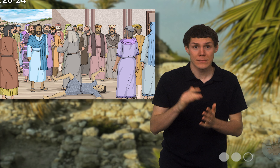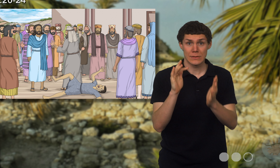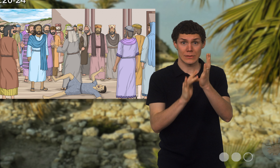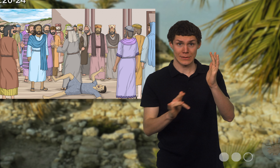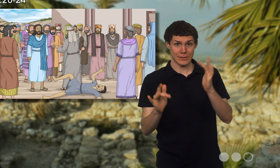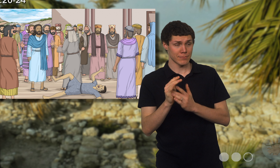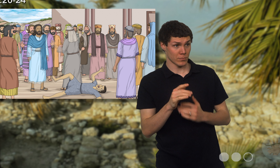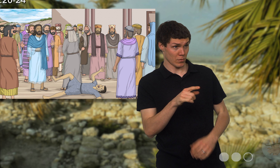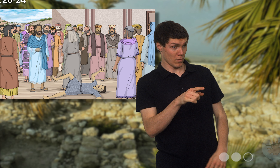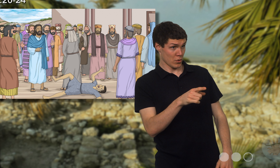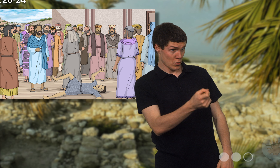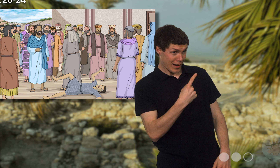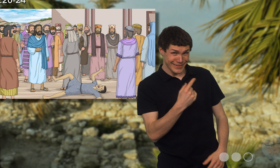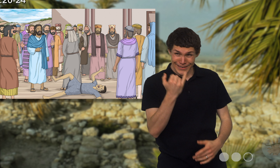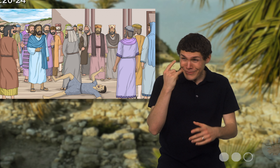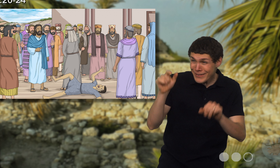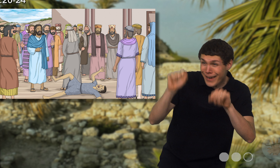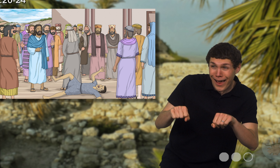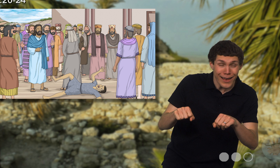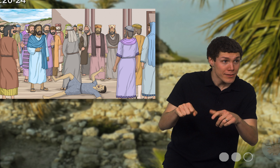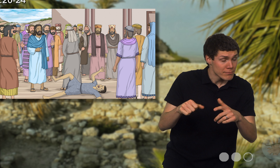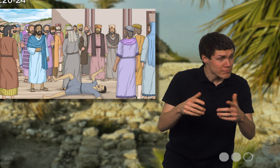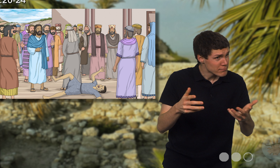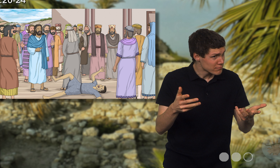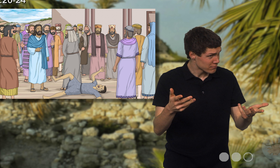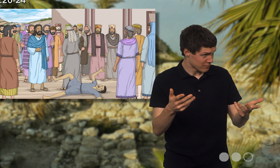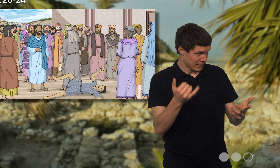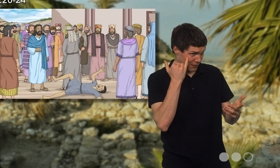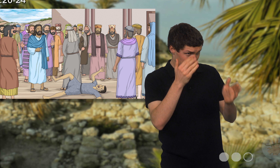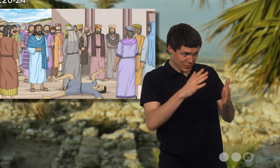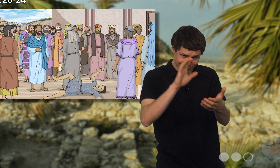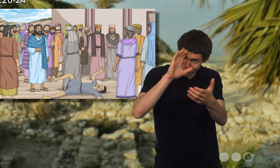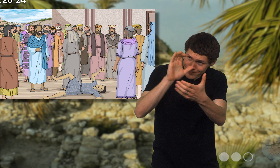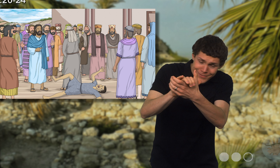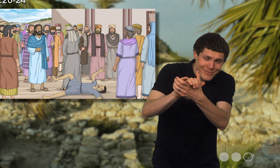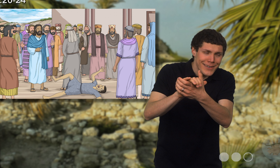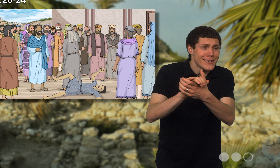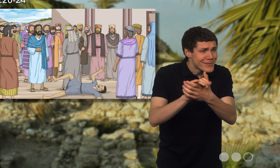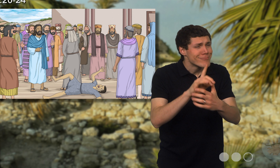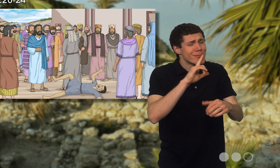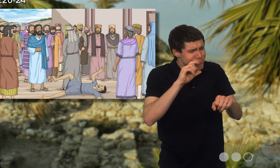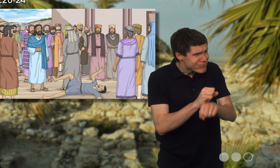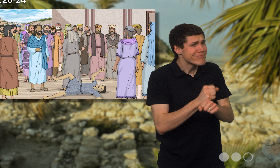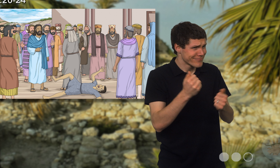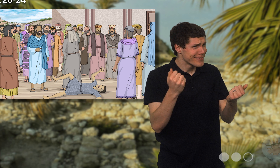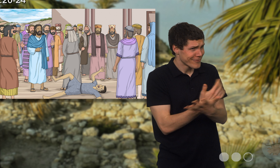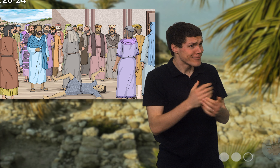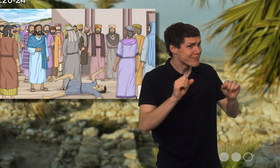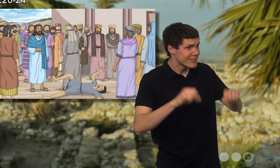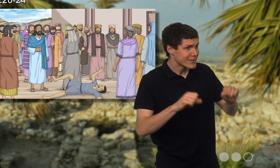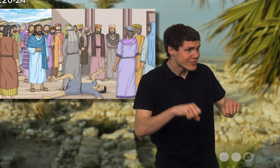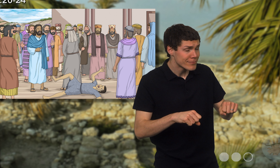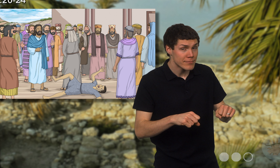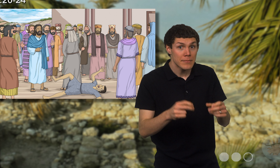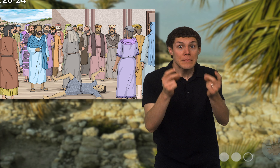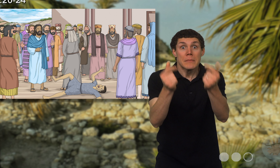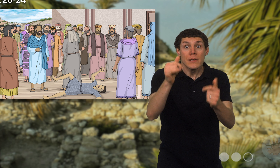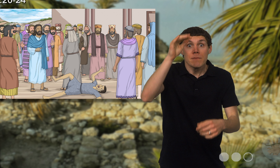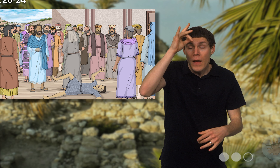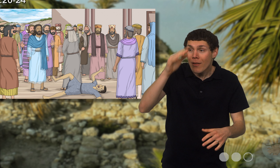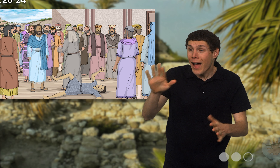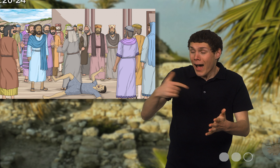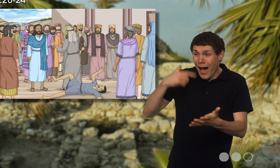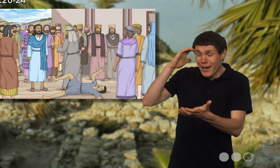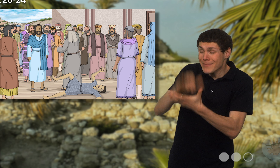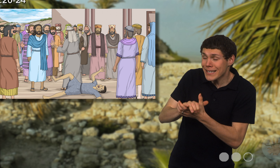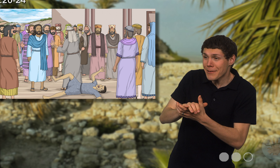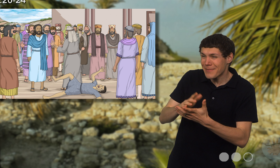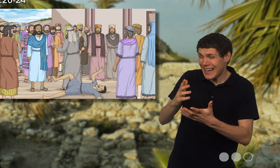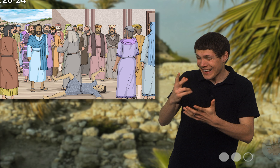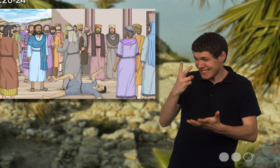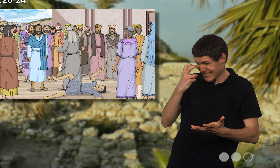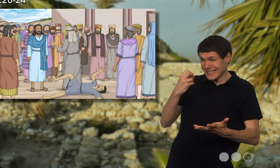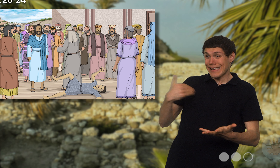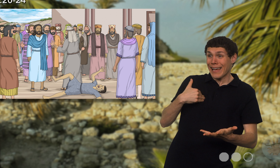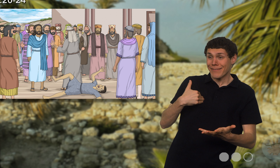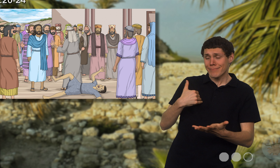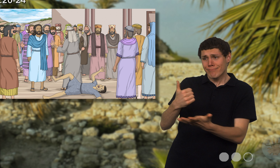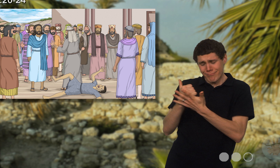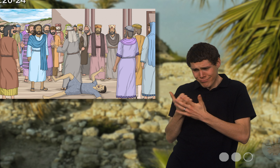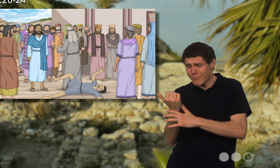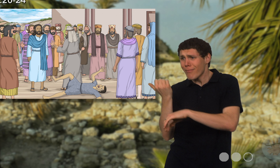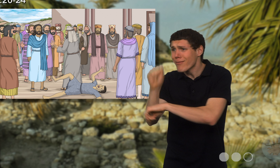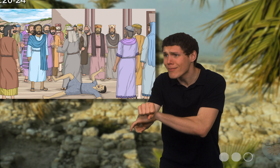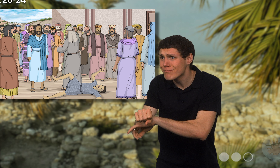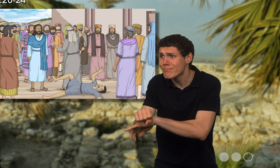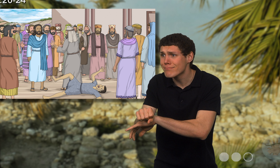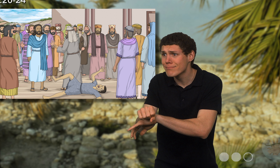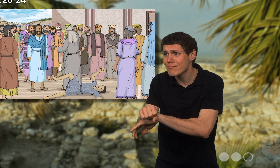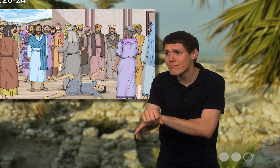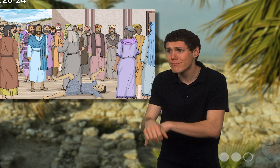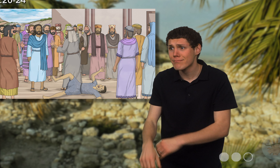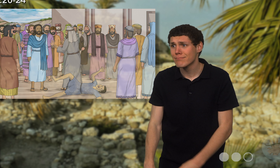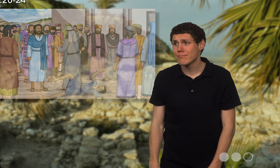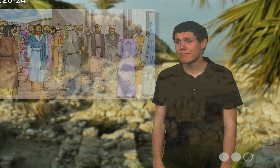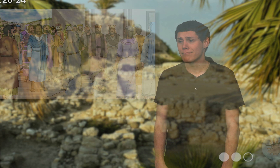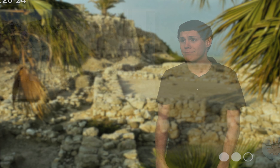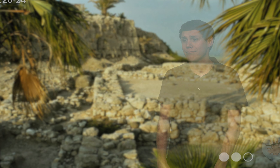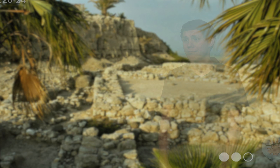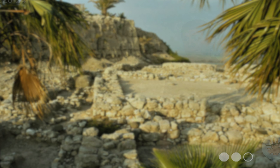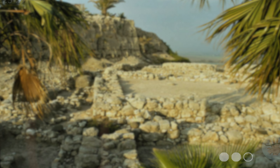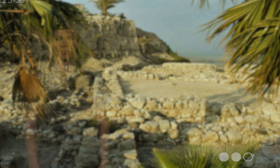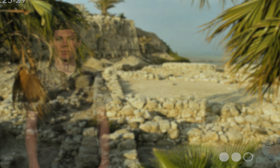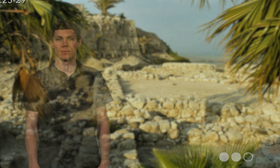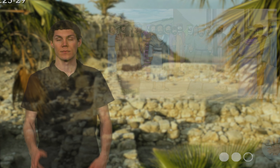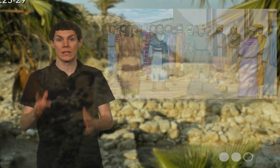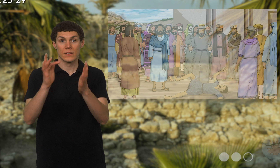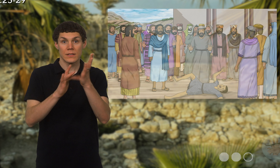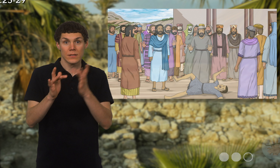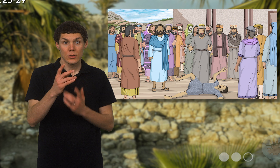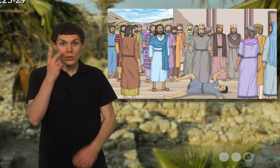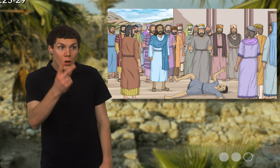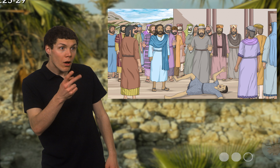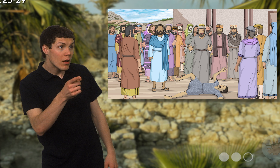echoed Jesus. “All things are possible to him who believes!” Immediately the boy’s father cried out, “I do believe; help my unbelief!”